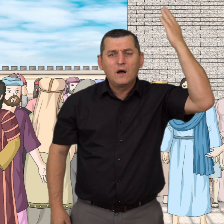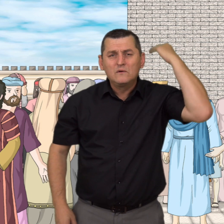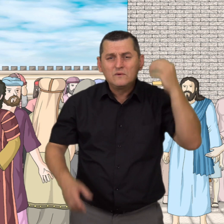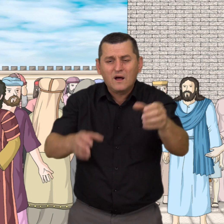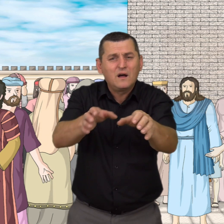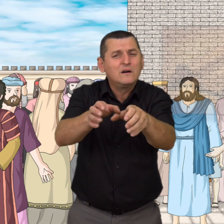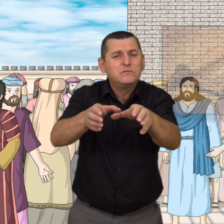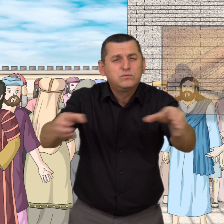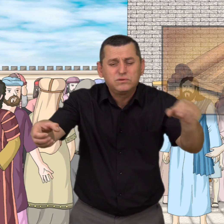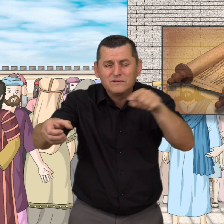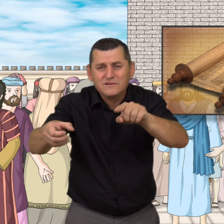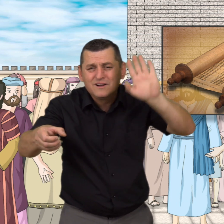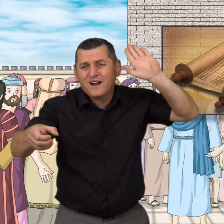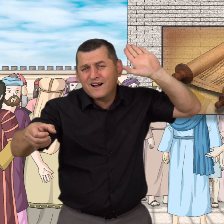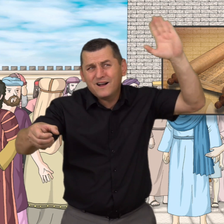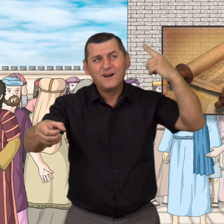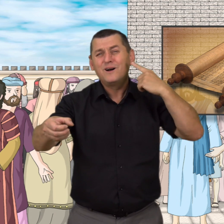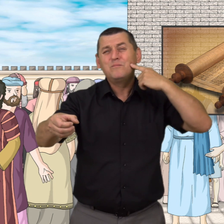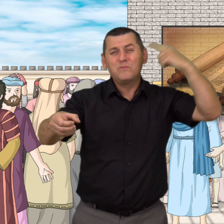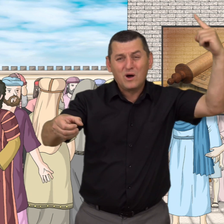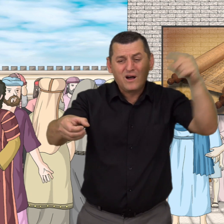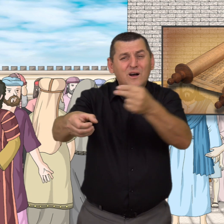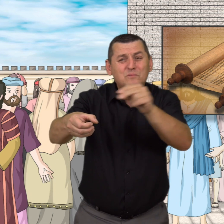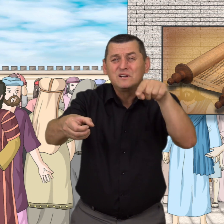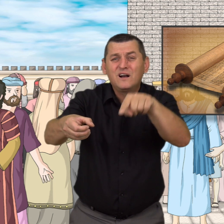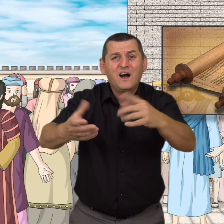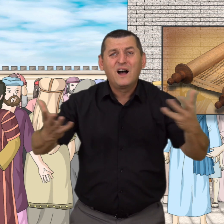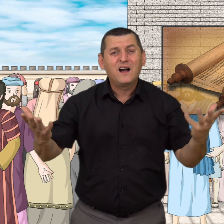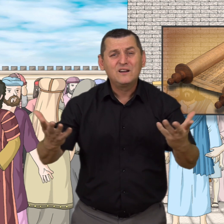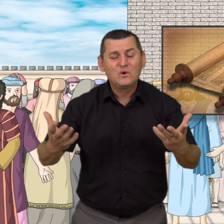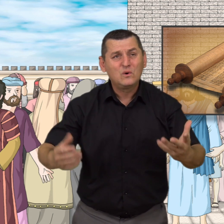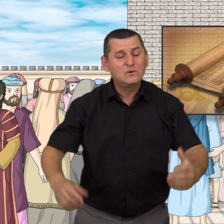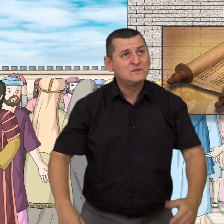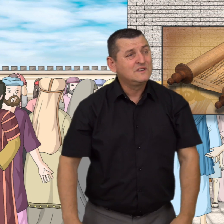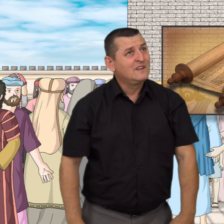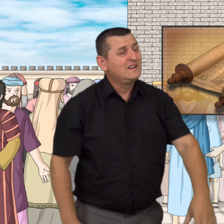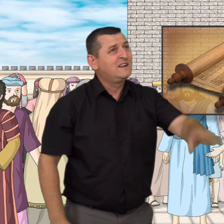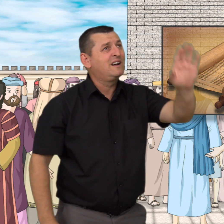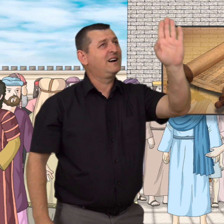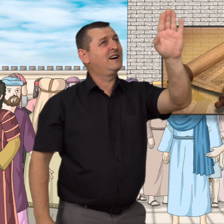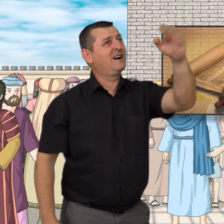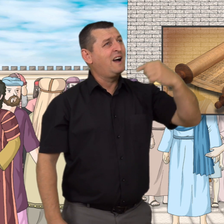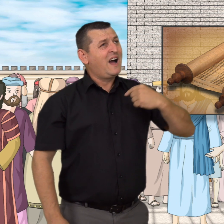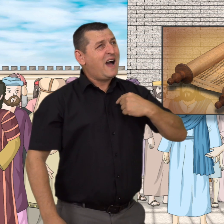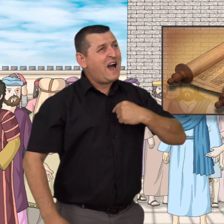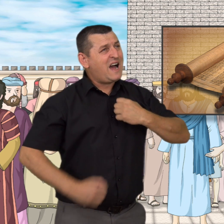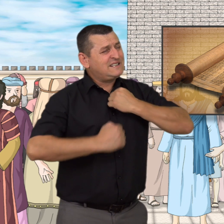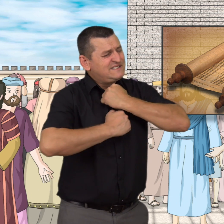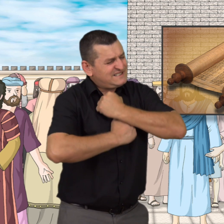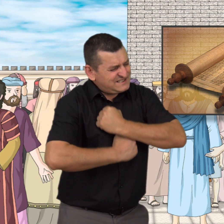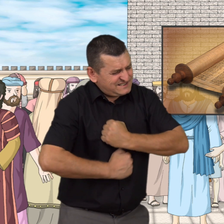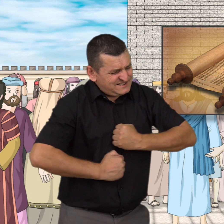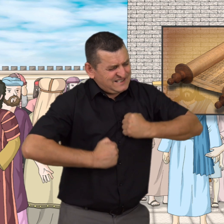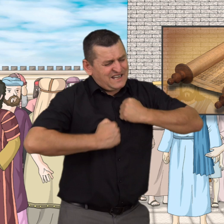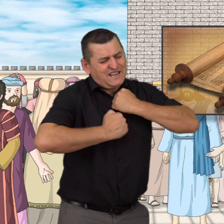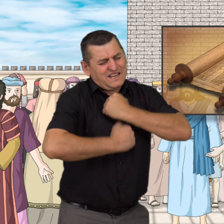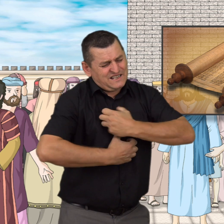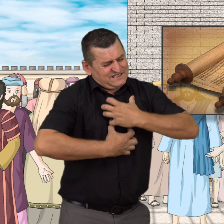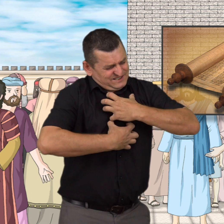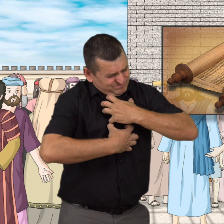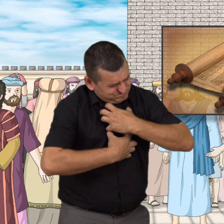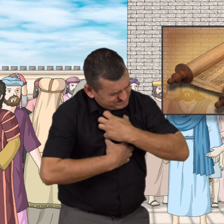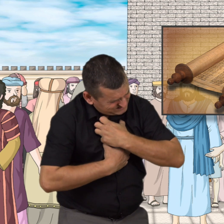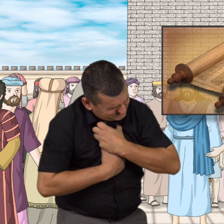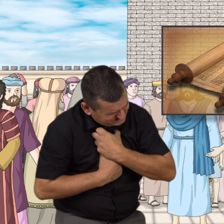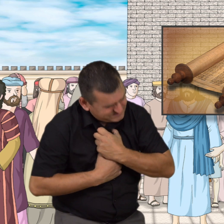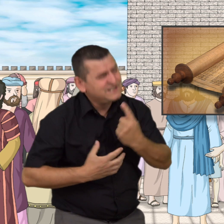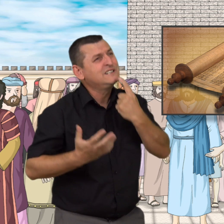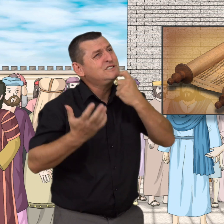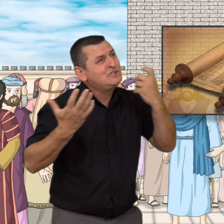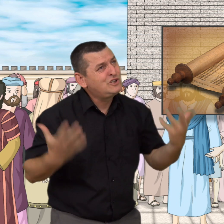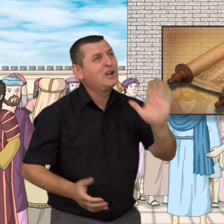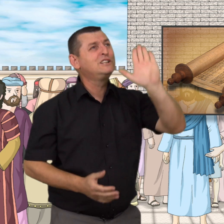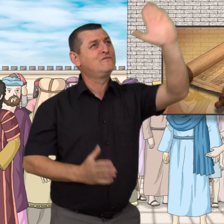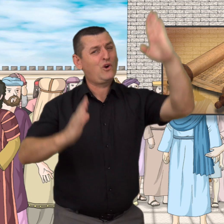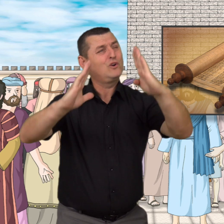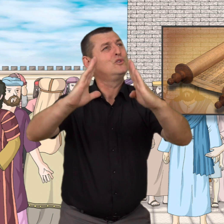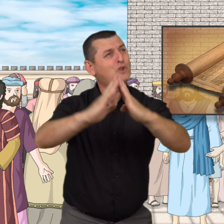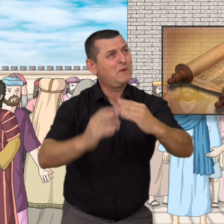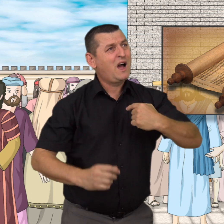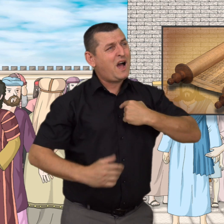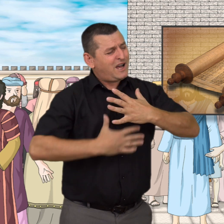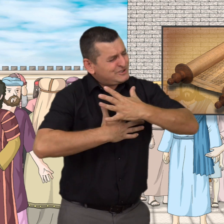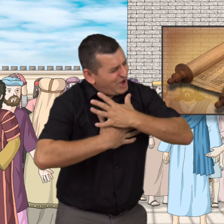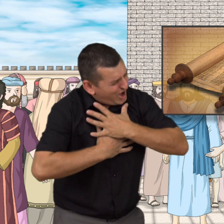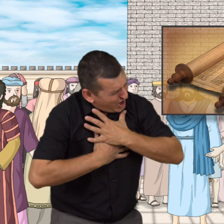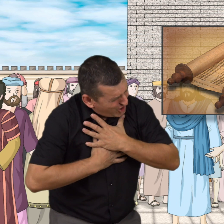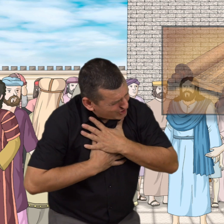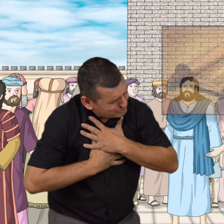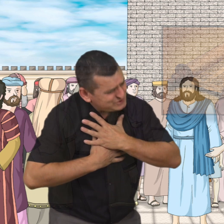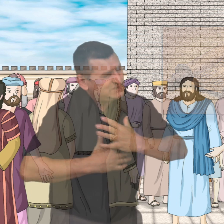His disciples remembered that it is written: “Zeal for Your house will consume Me.”